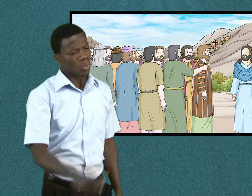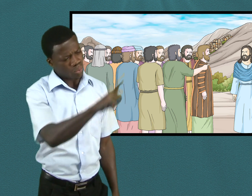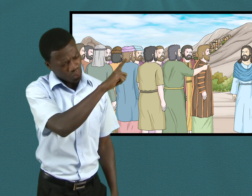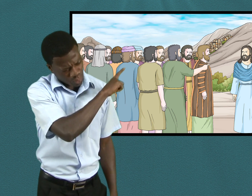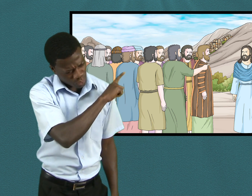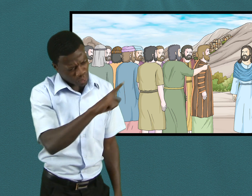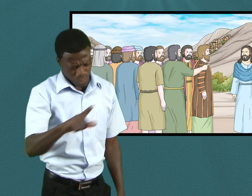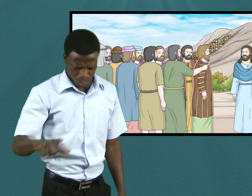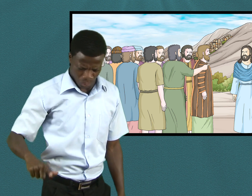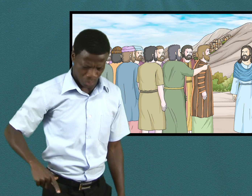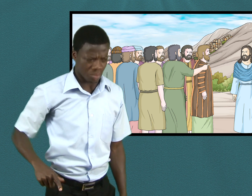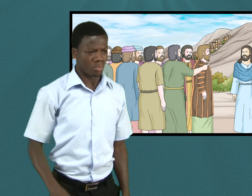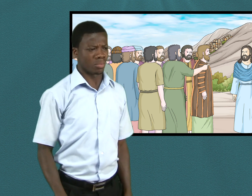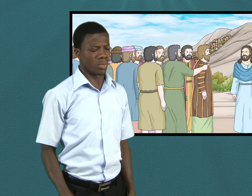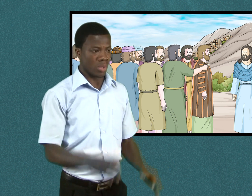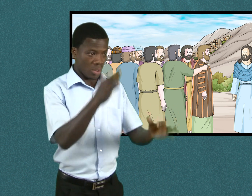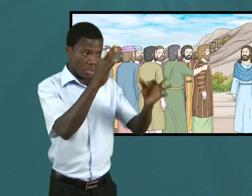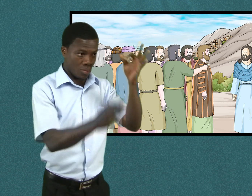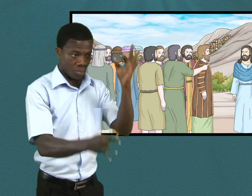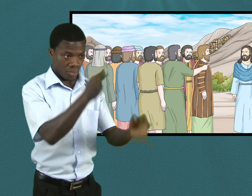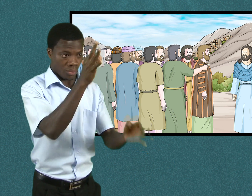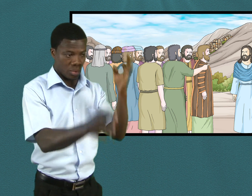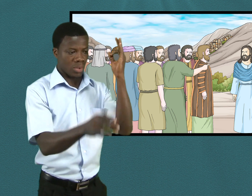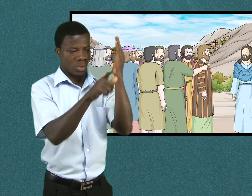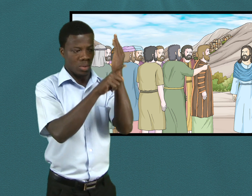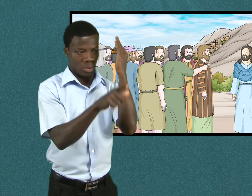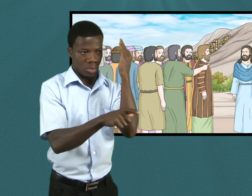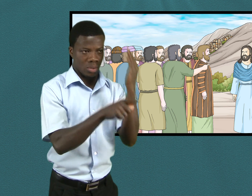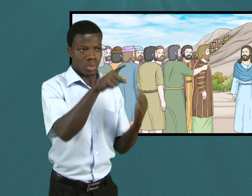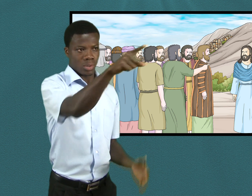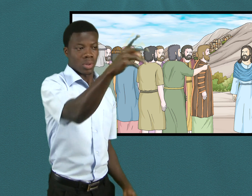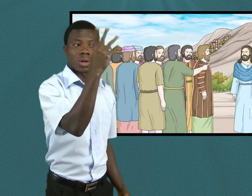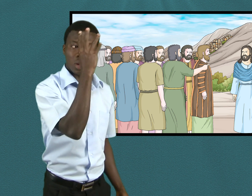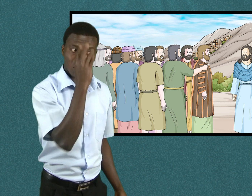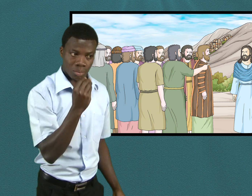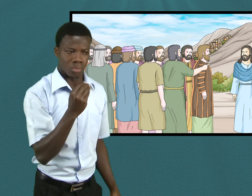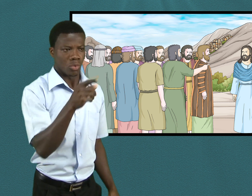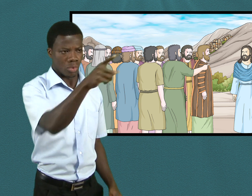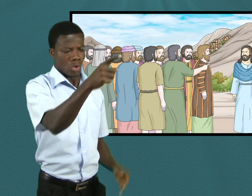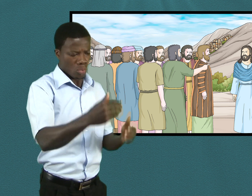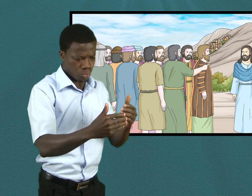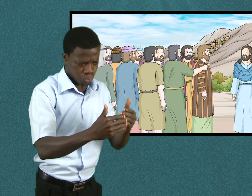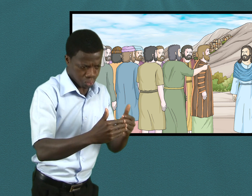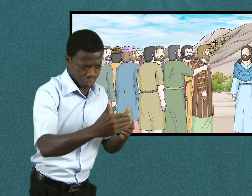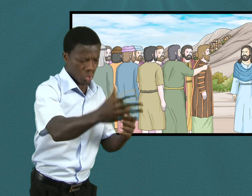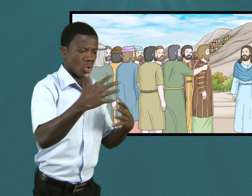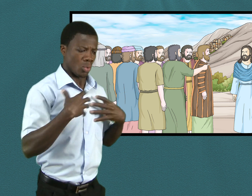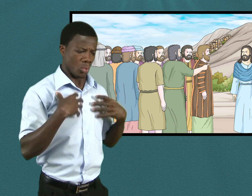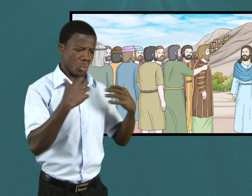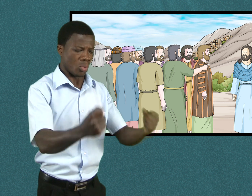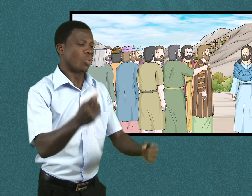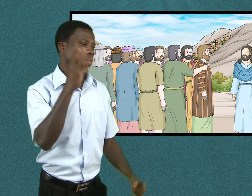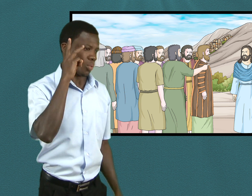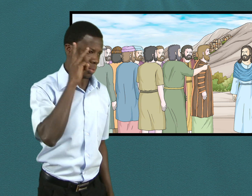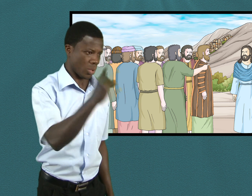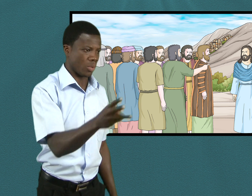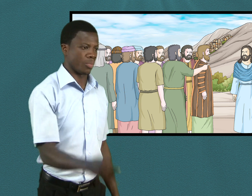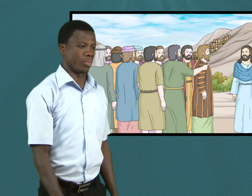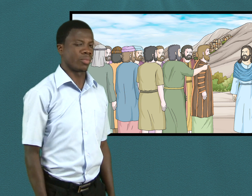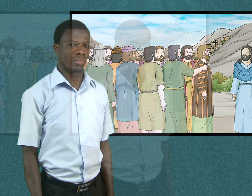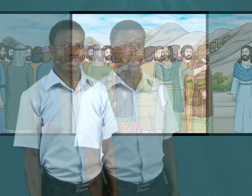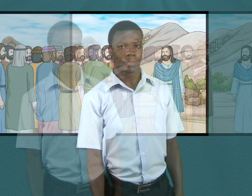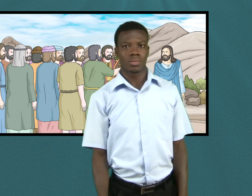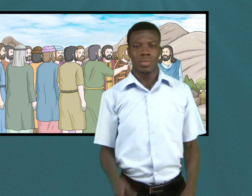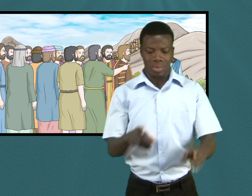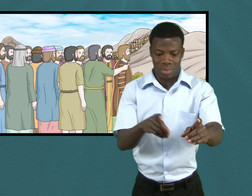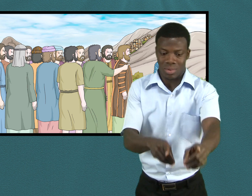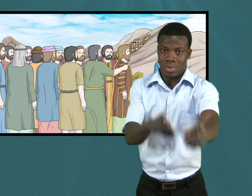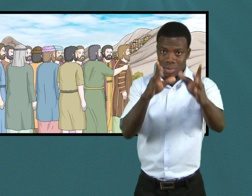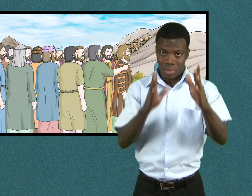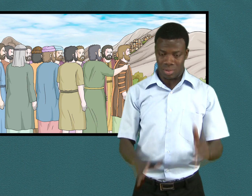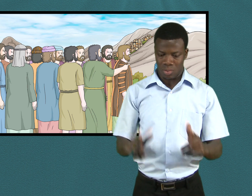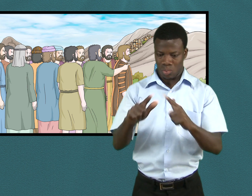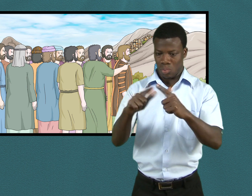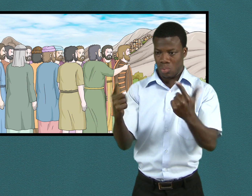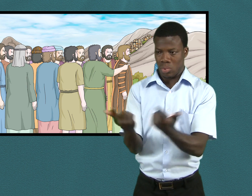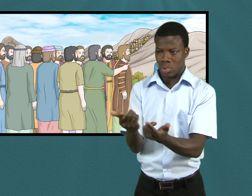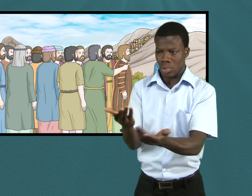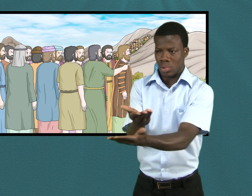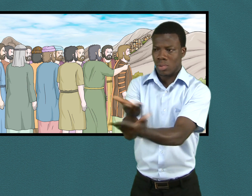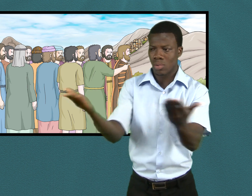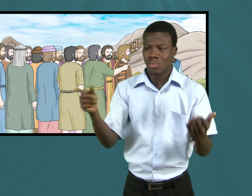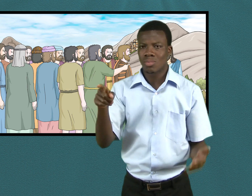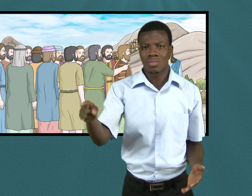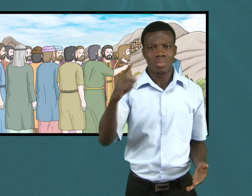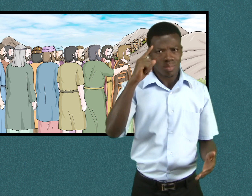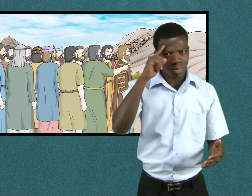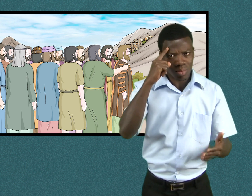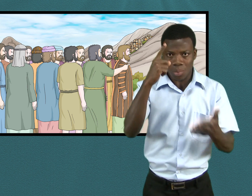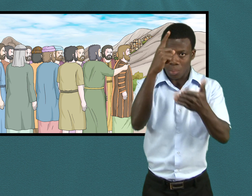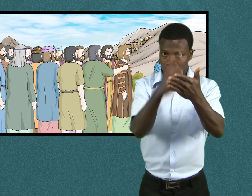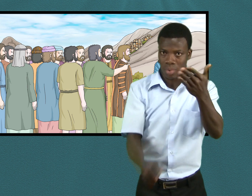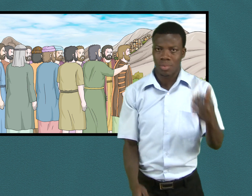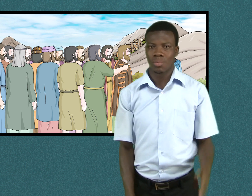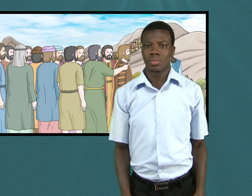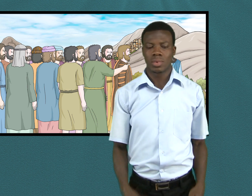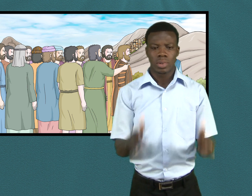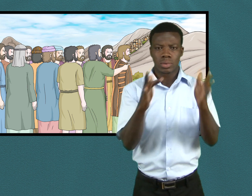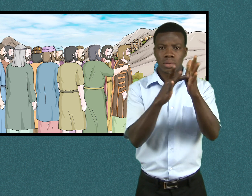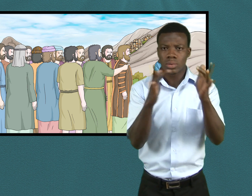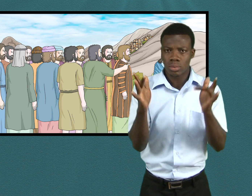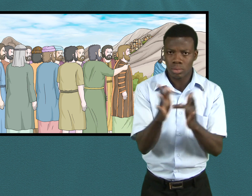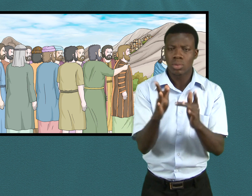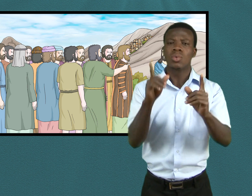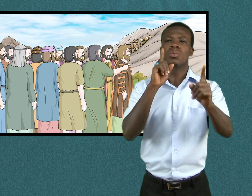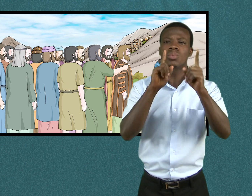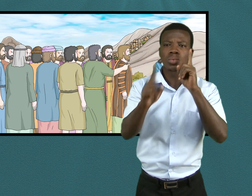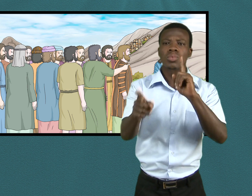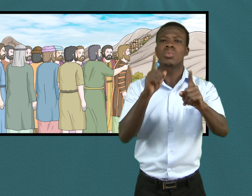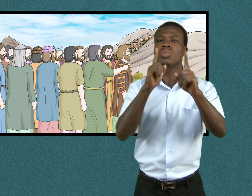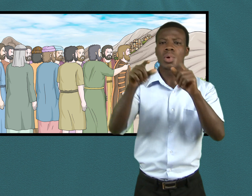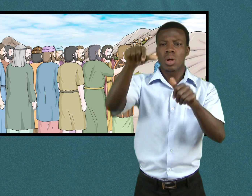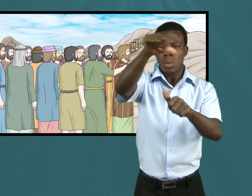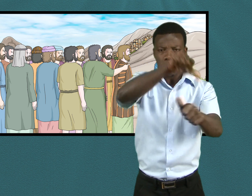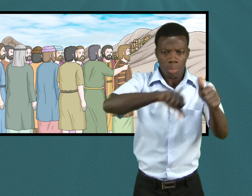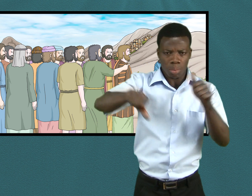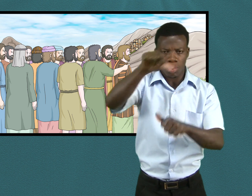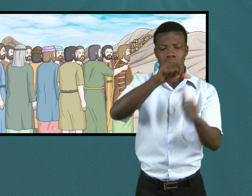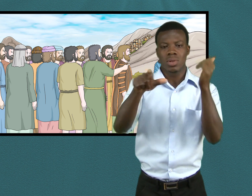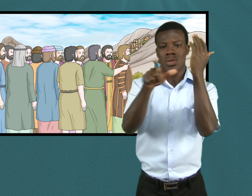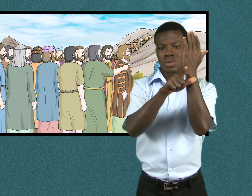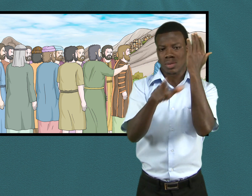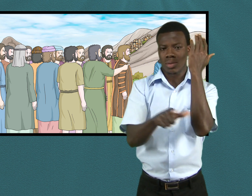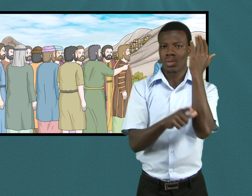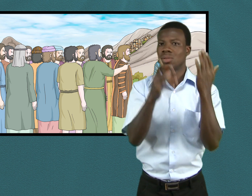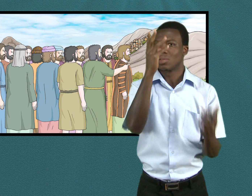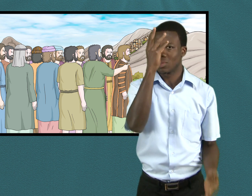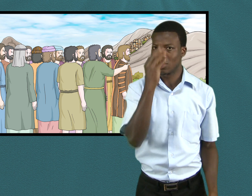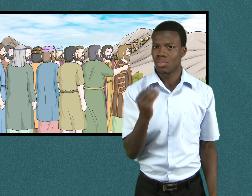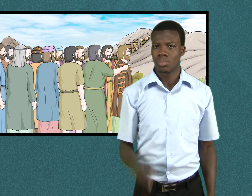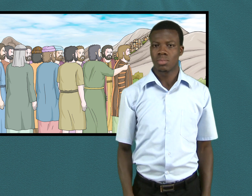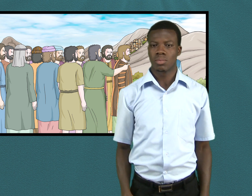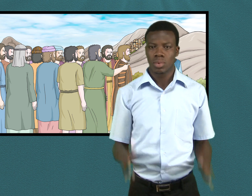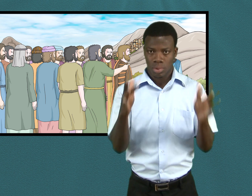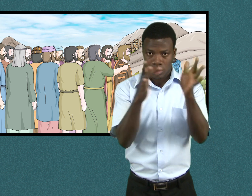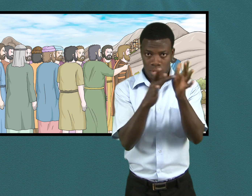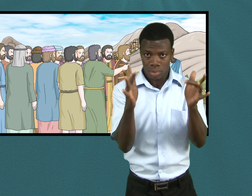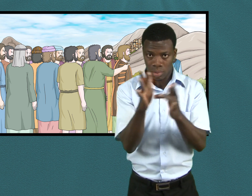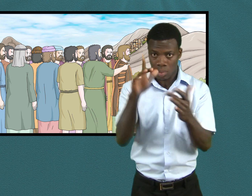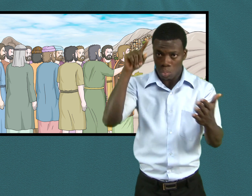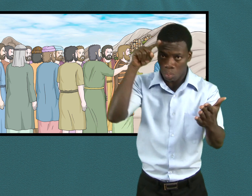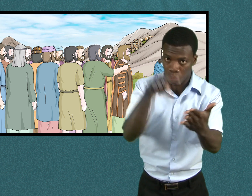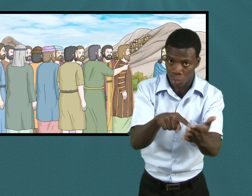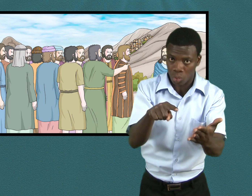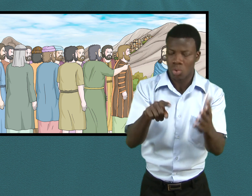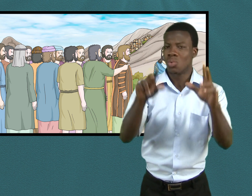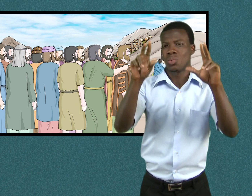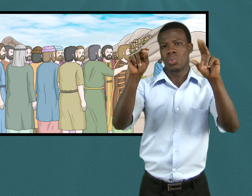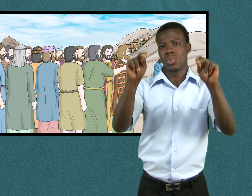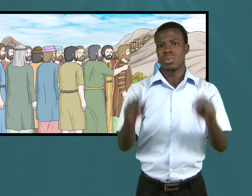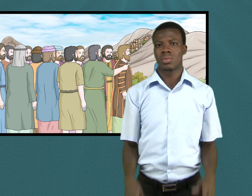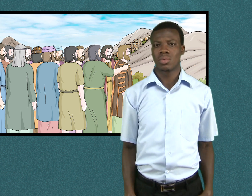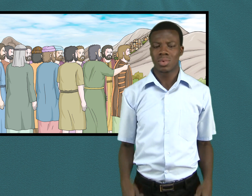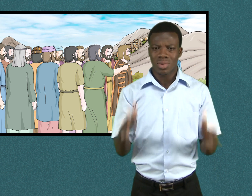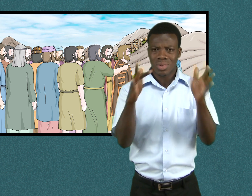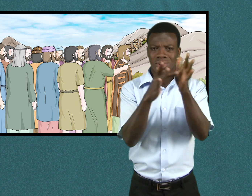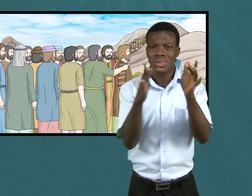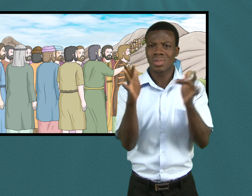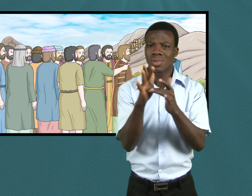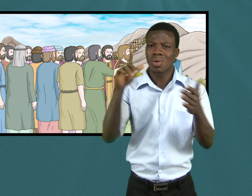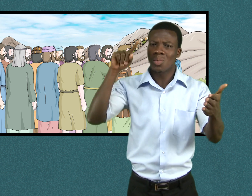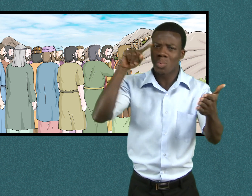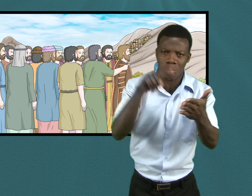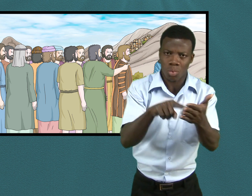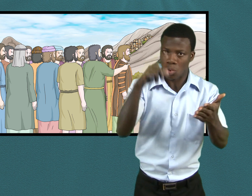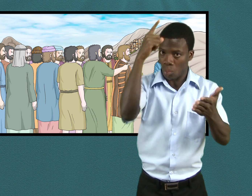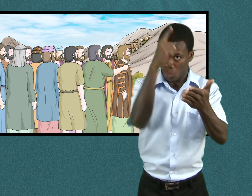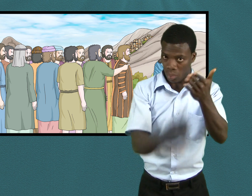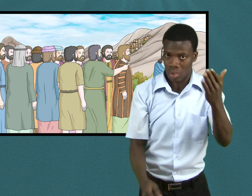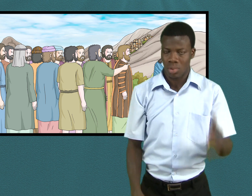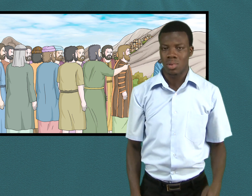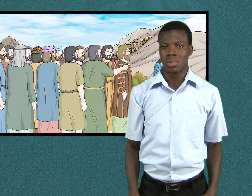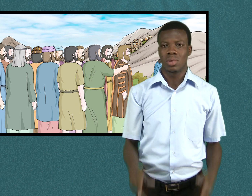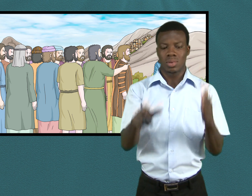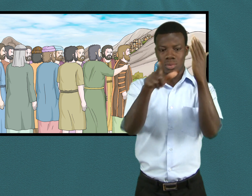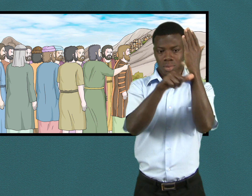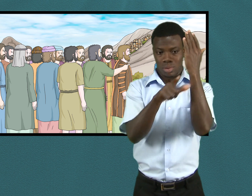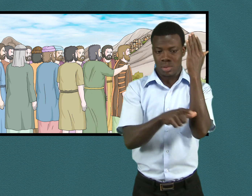They thought that Jesus was talking about actual sleep, but He was speaking about the death of Lazarus.